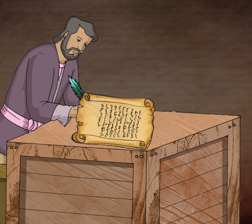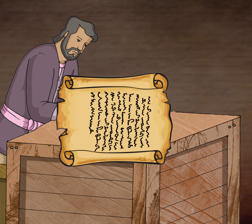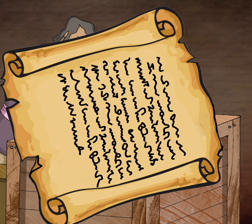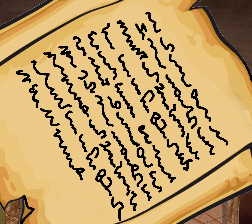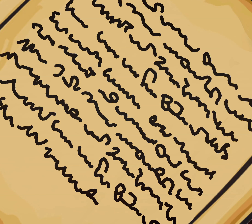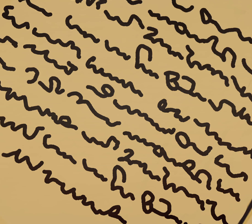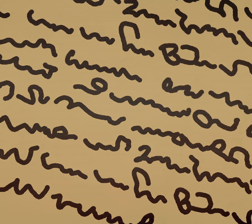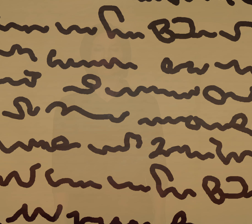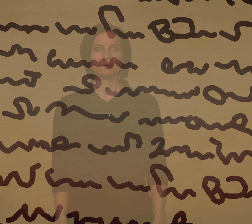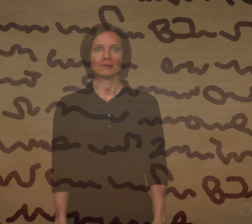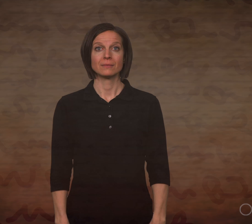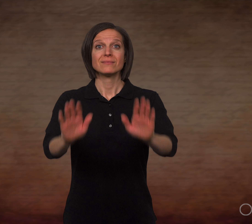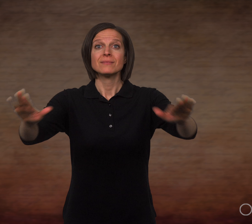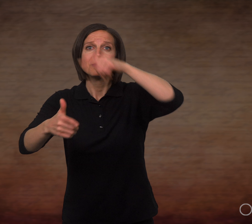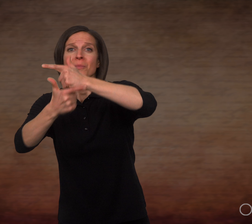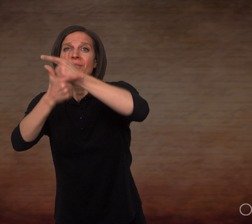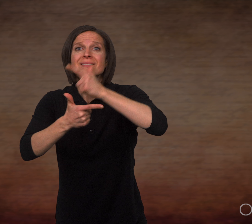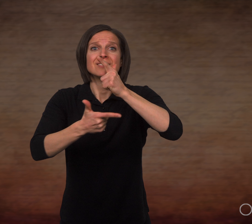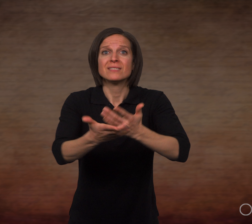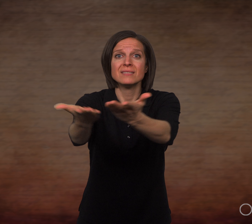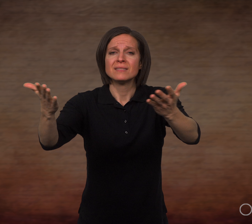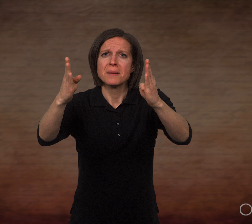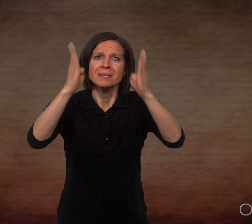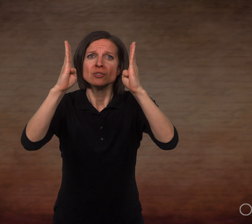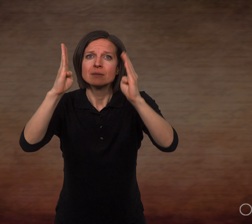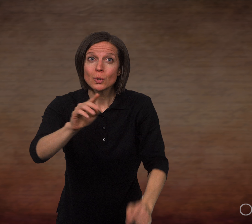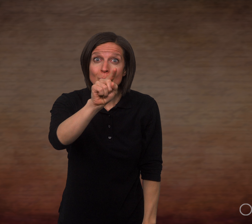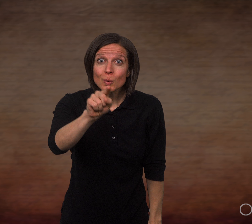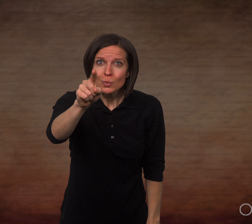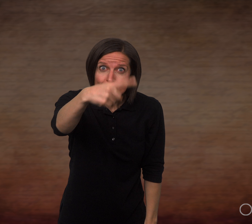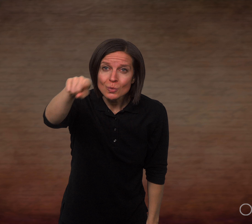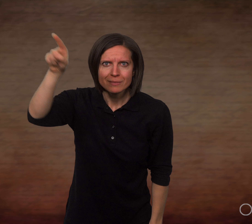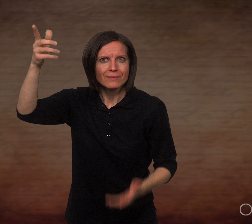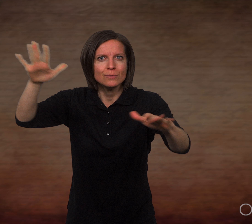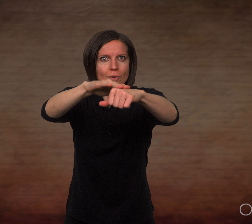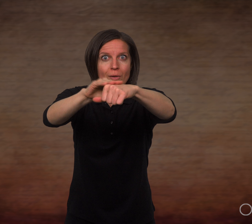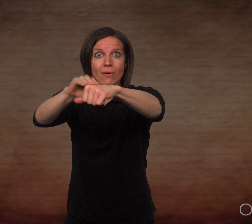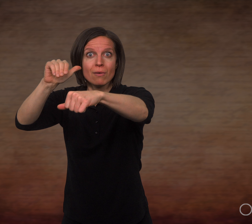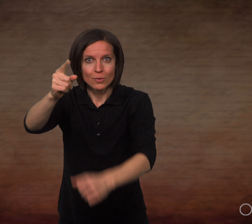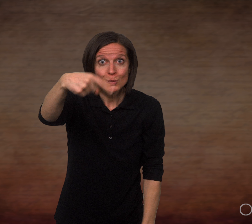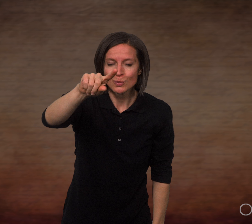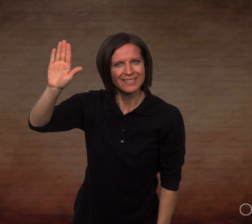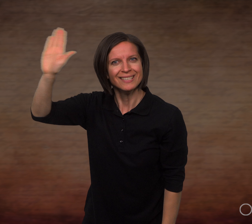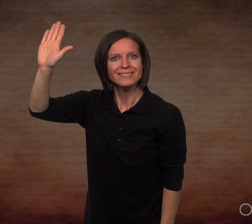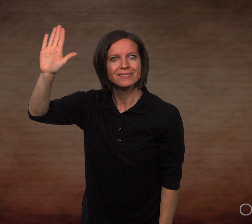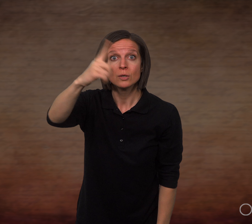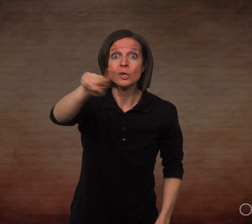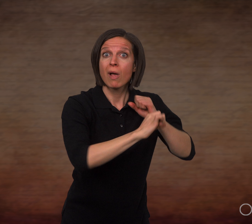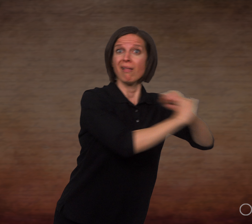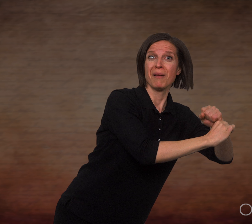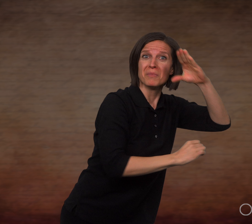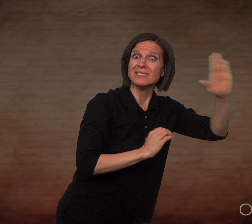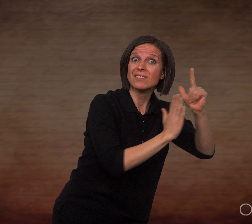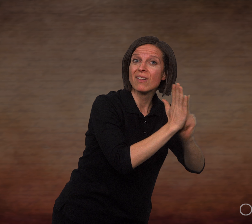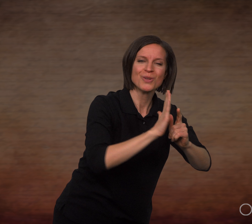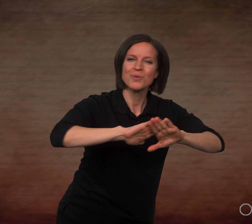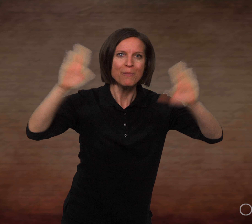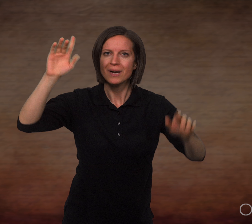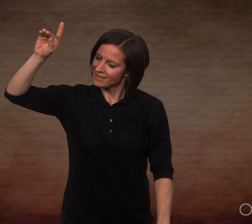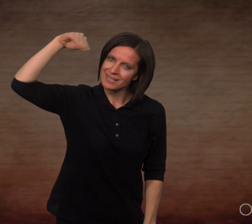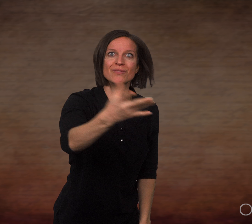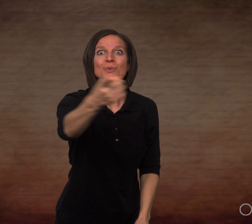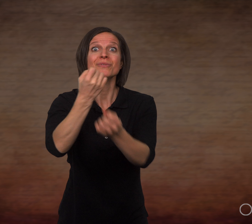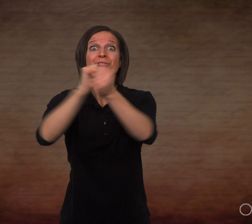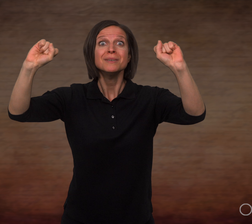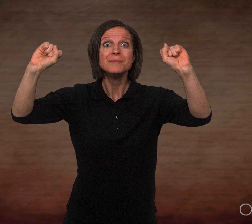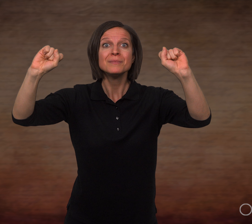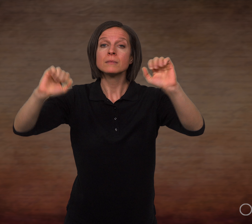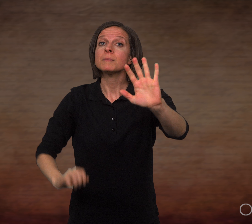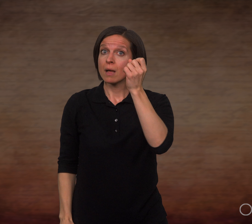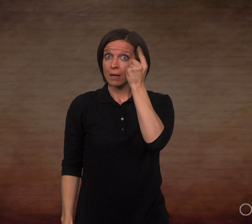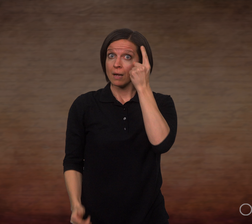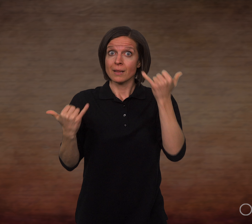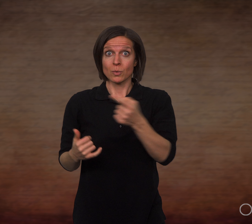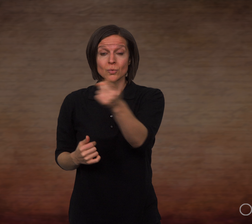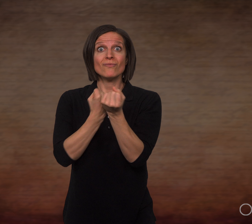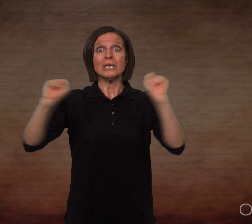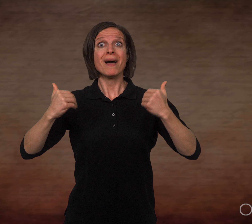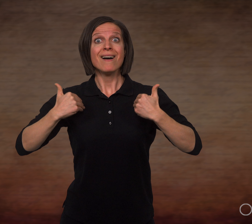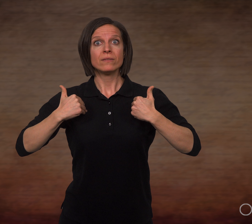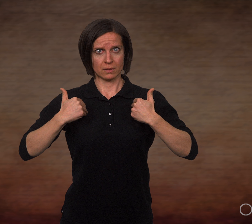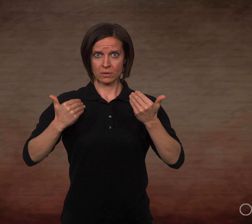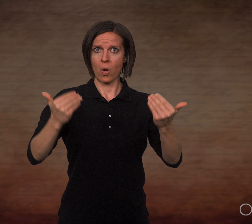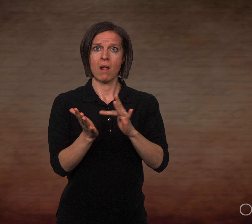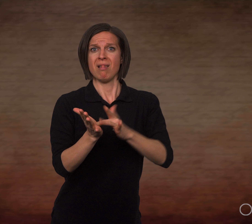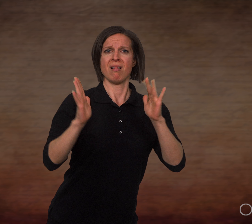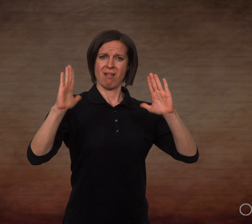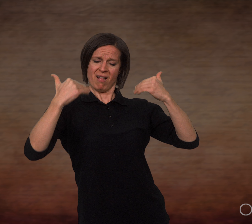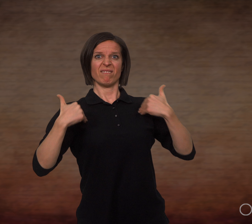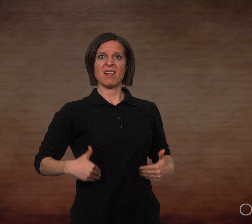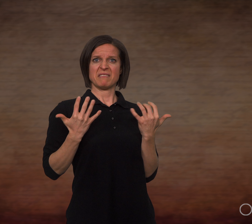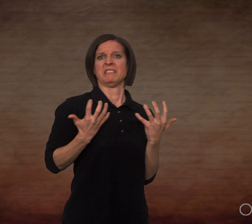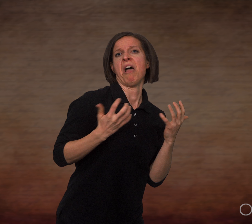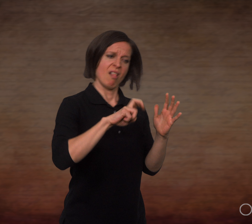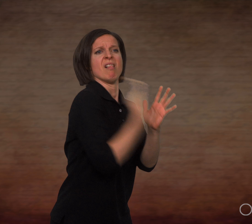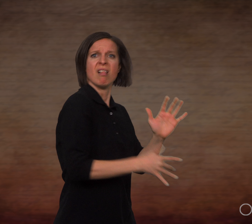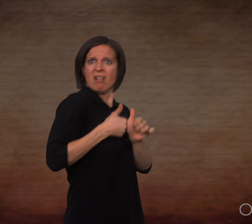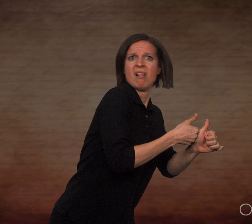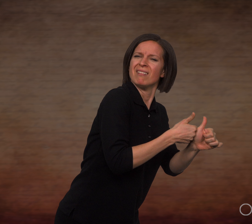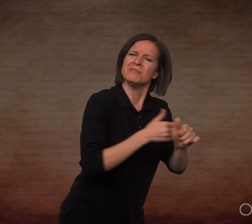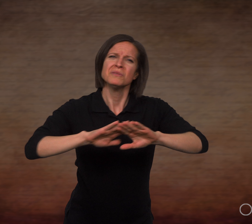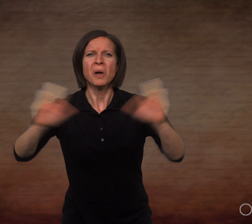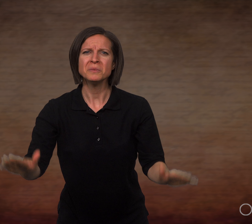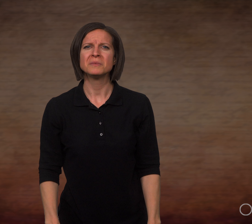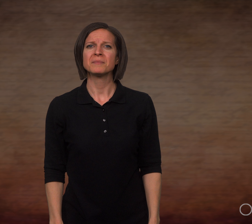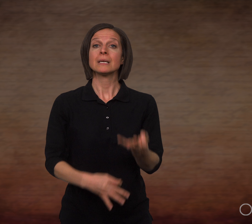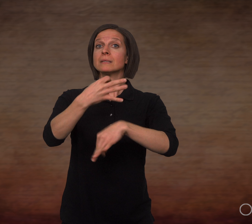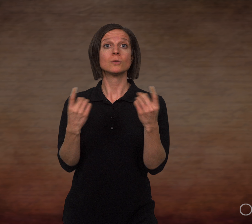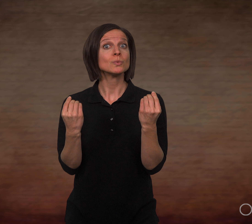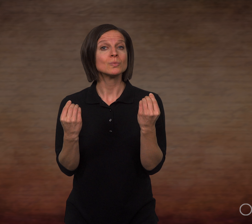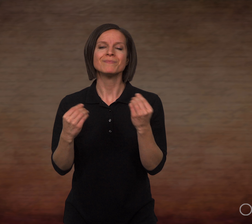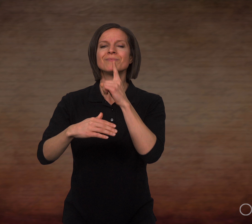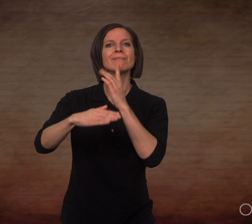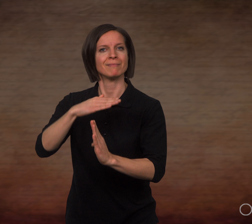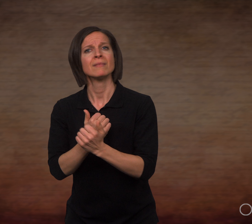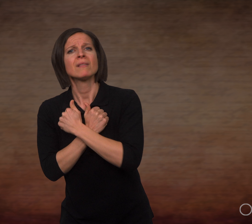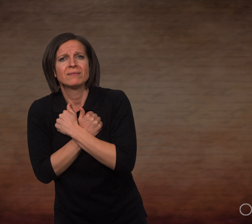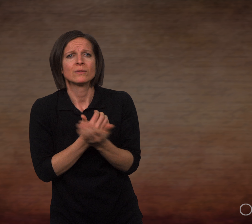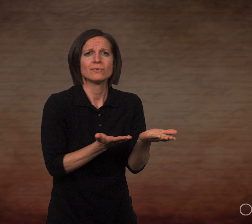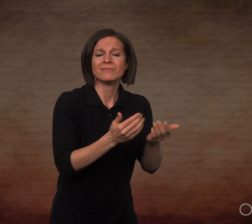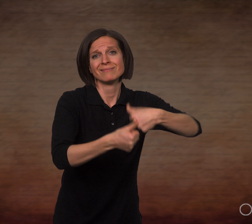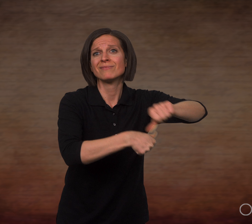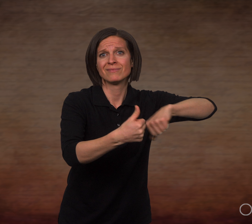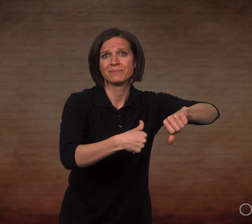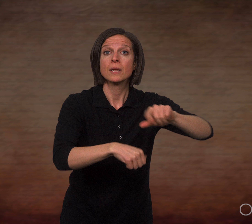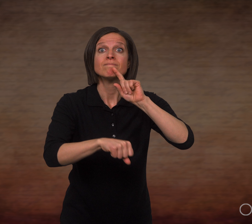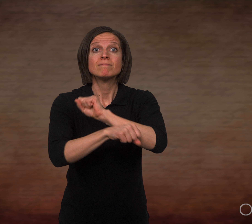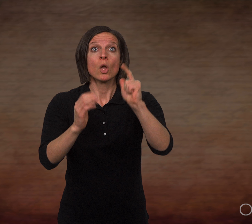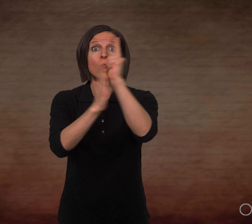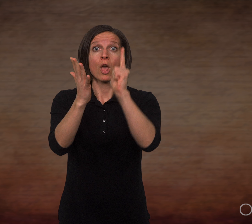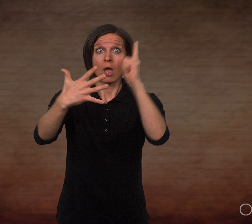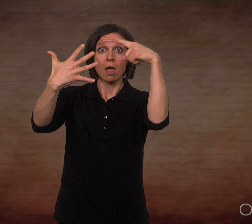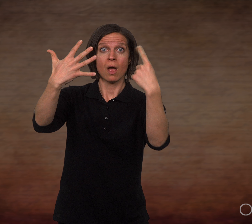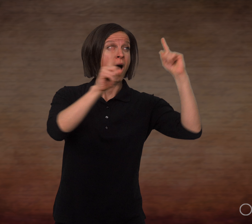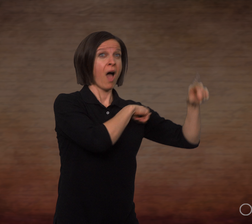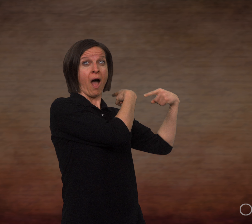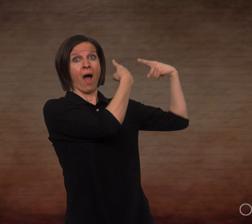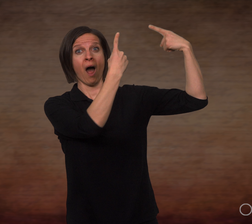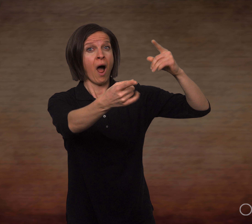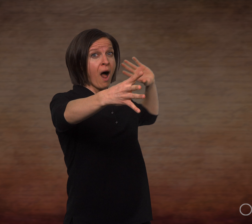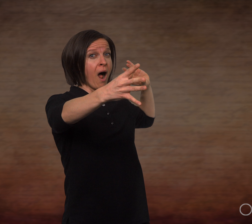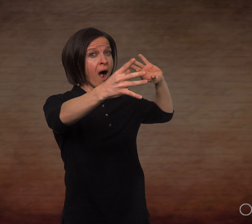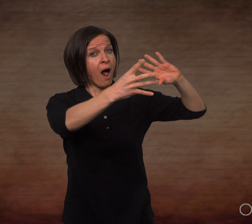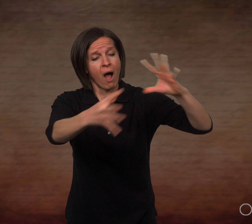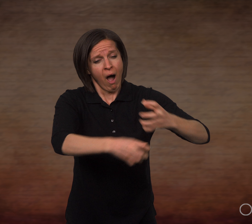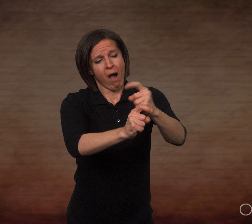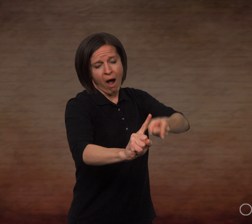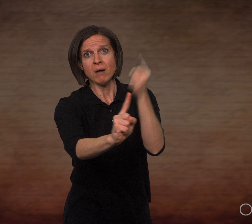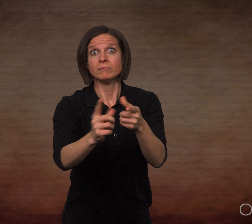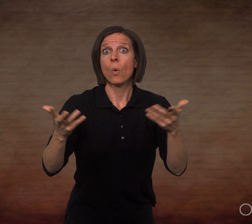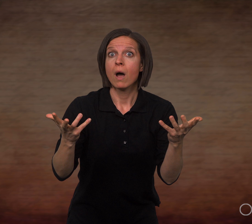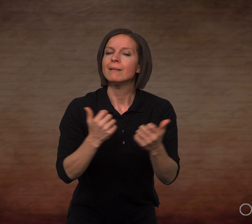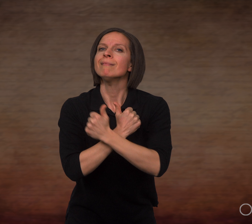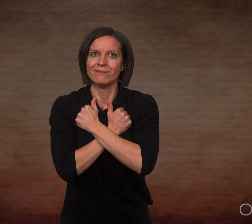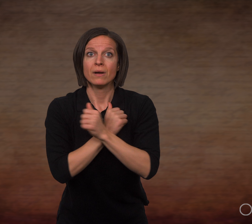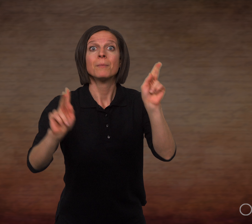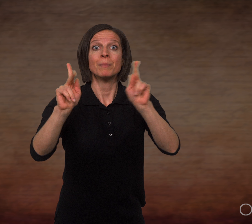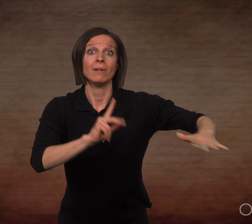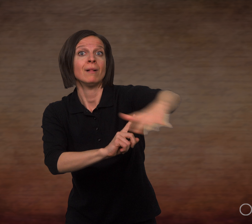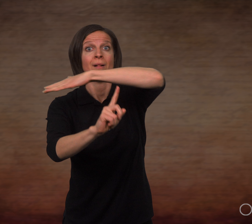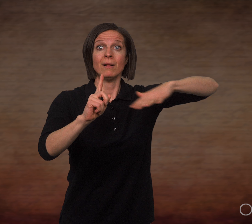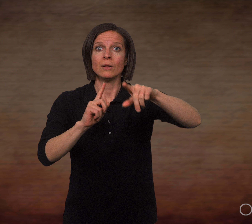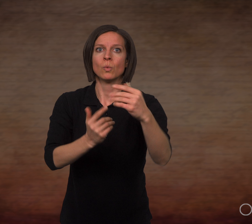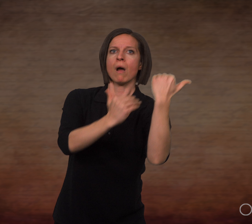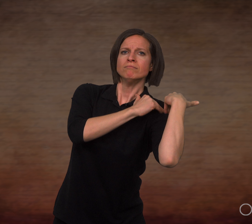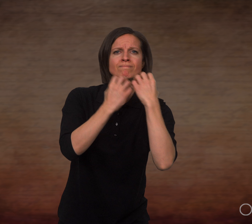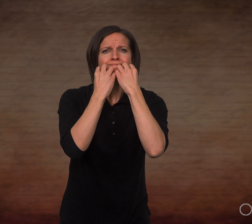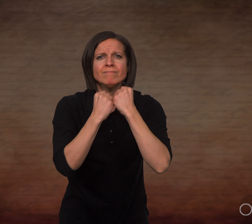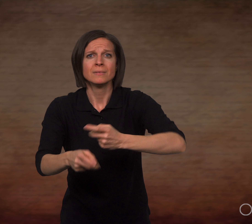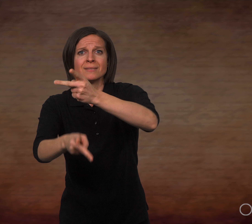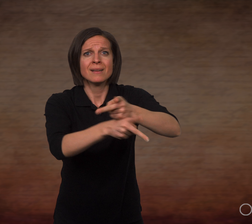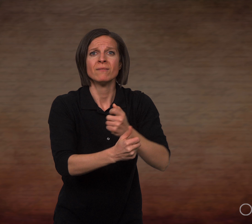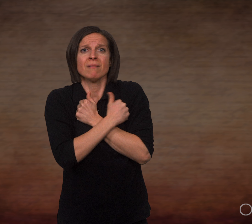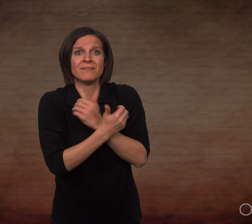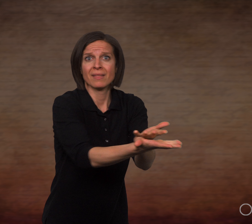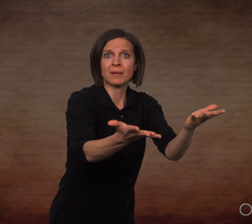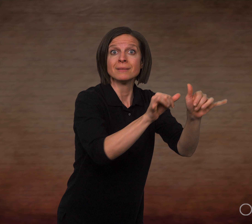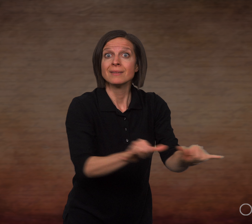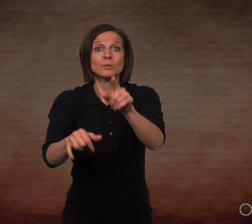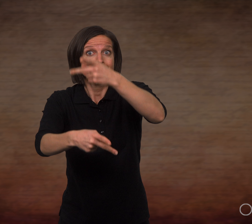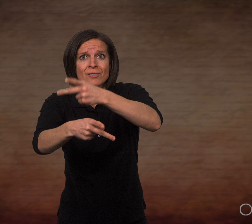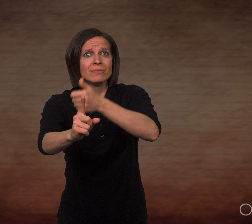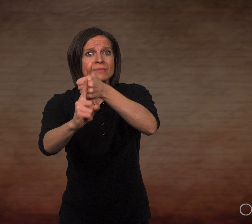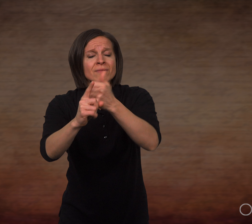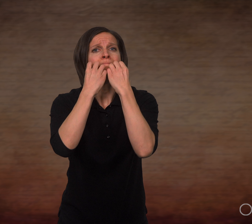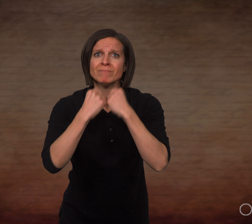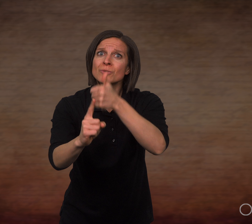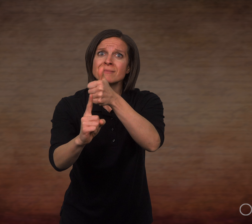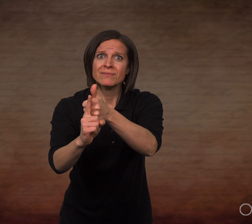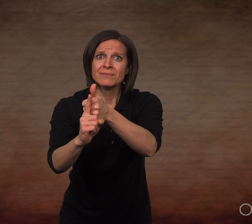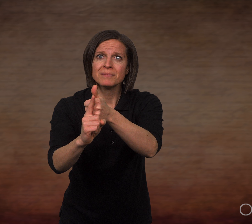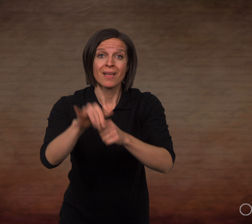For you, brothers, were called to freedom; but do not use your freedom as an opportunity for the flesh. Rather, serve one another in love. The entire law is fulfilled in a single decree: “Love your neighbor as yourself.”